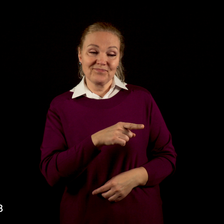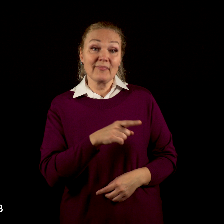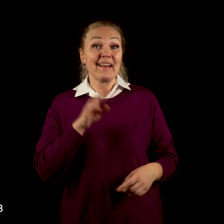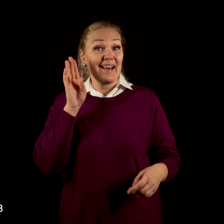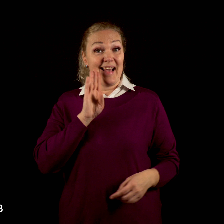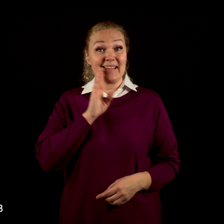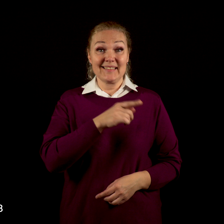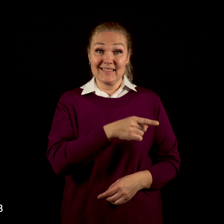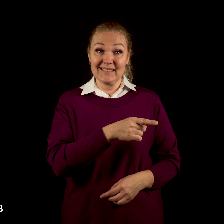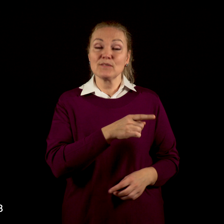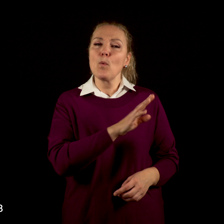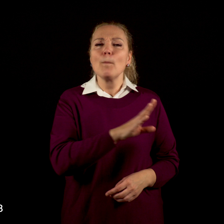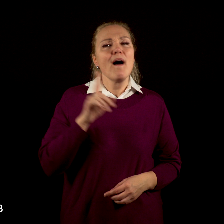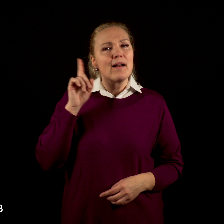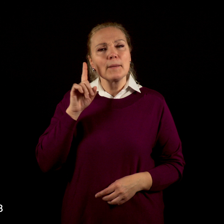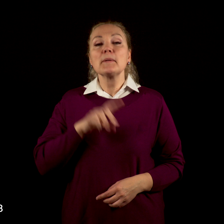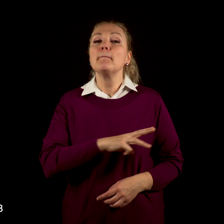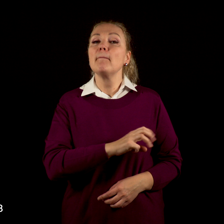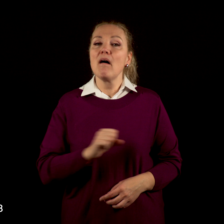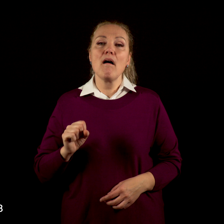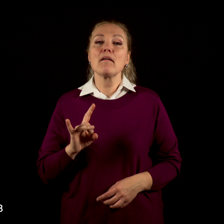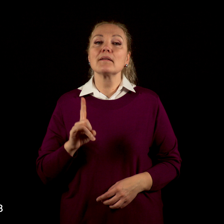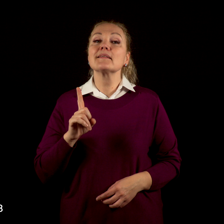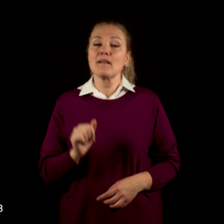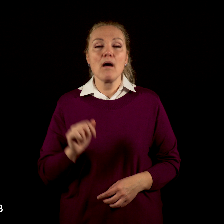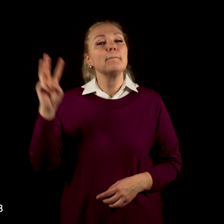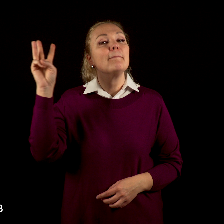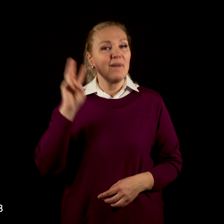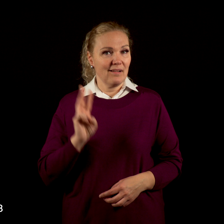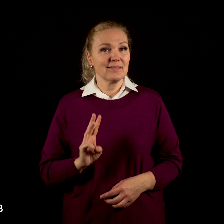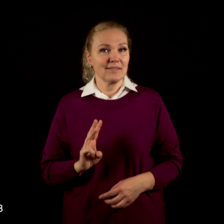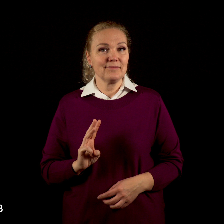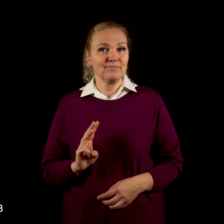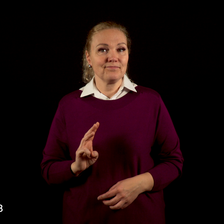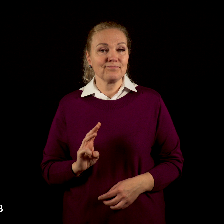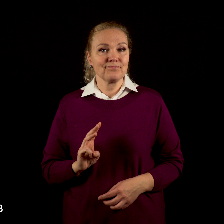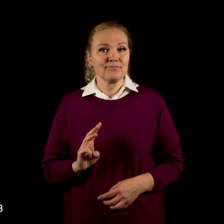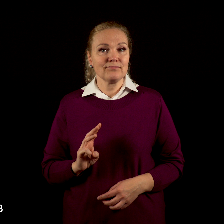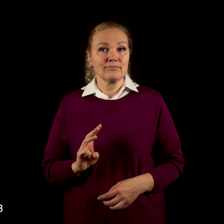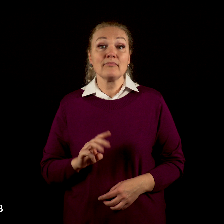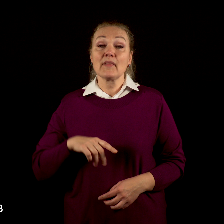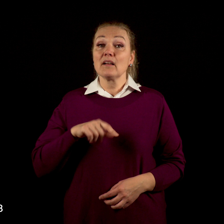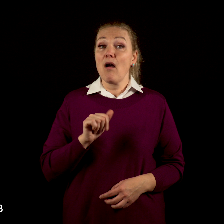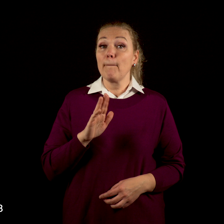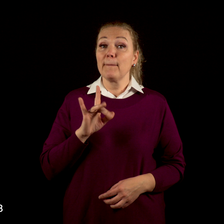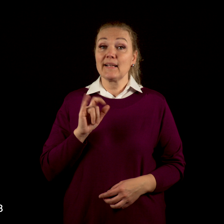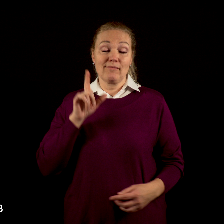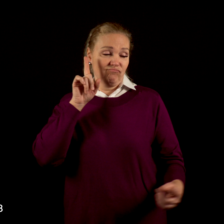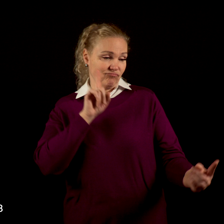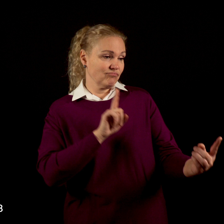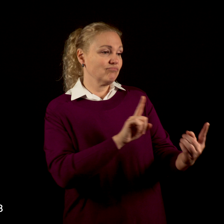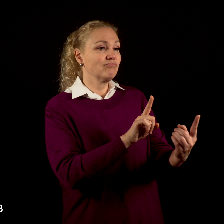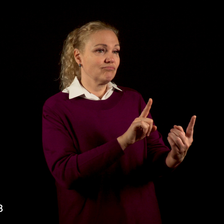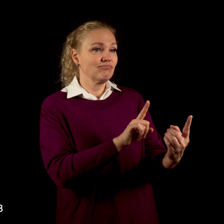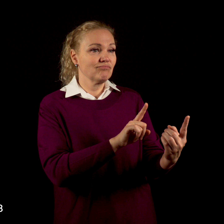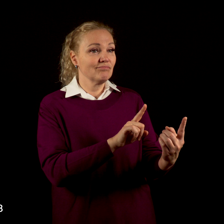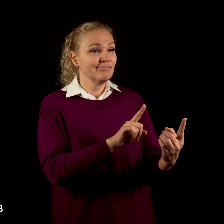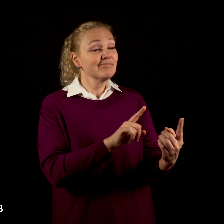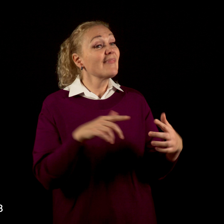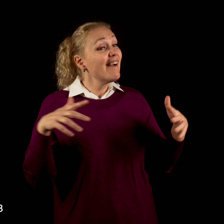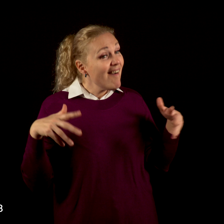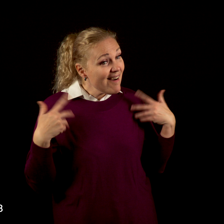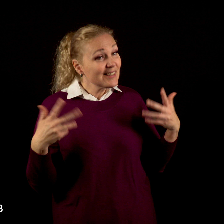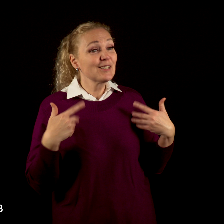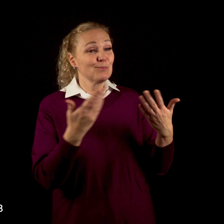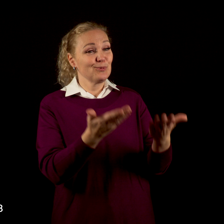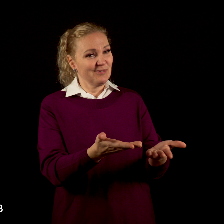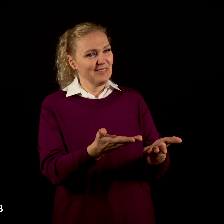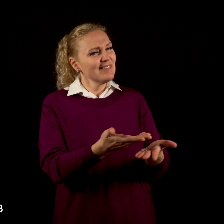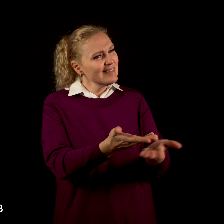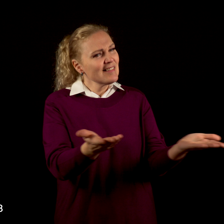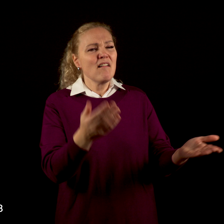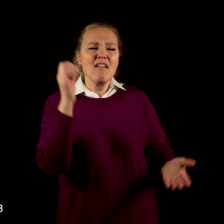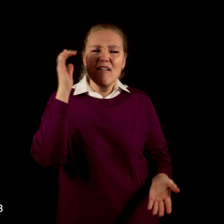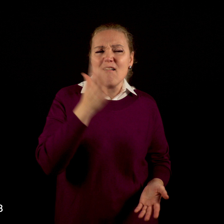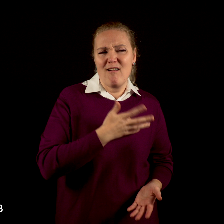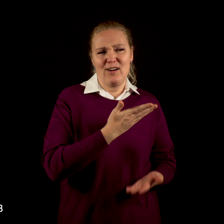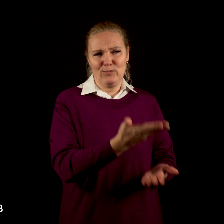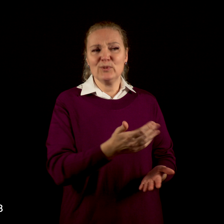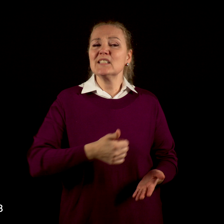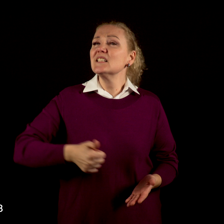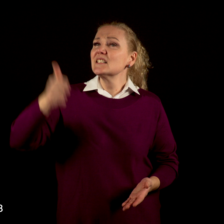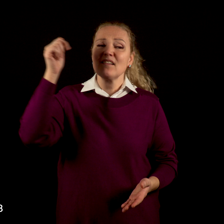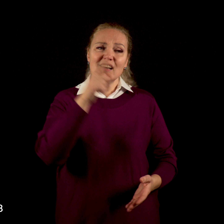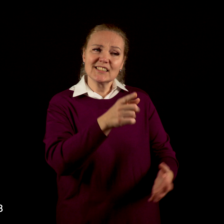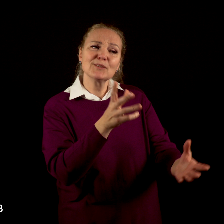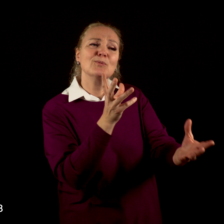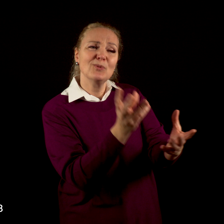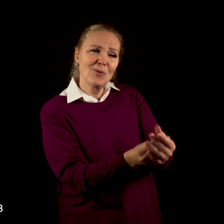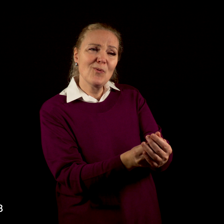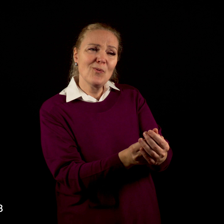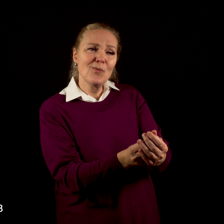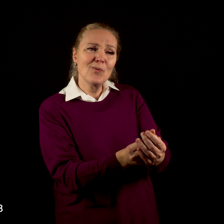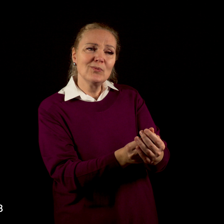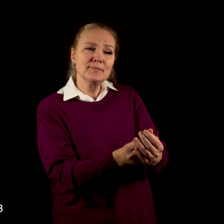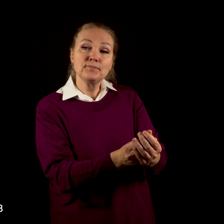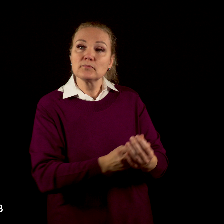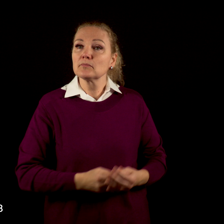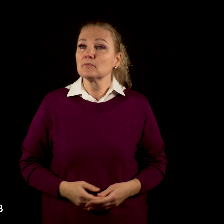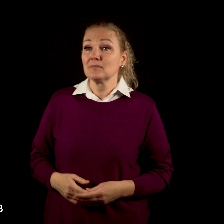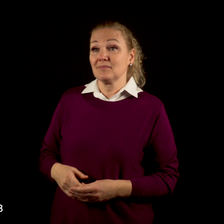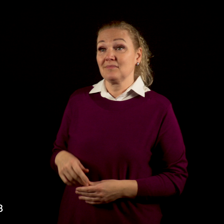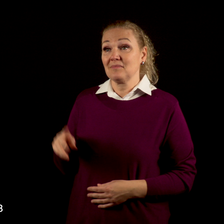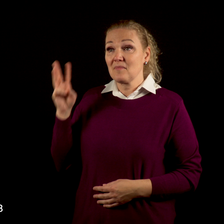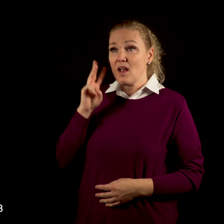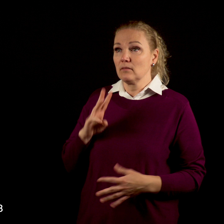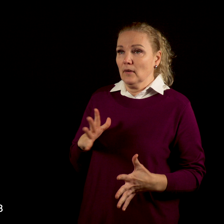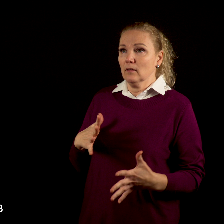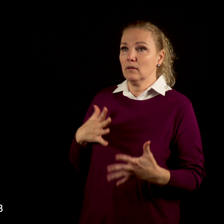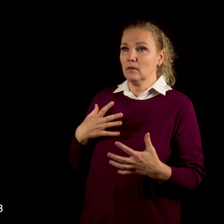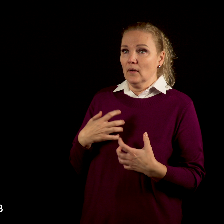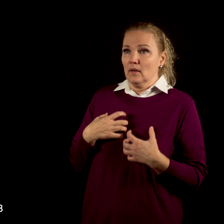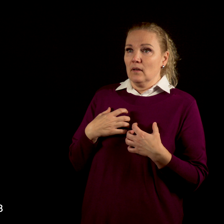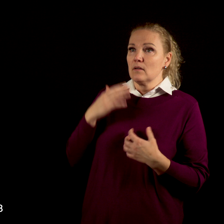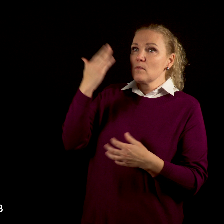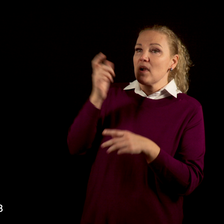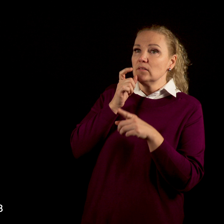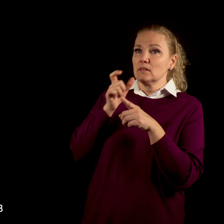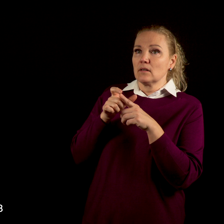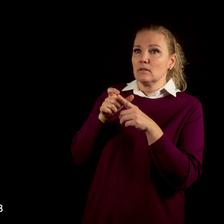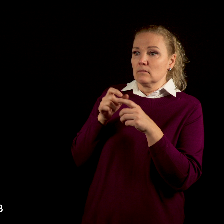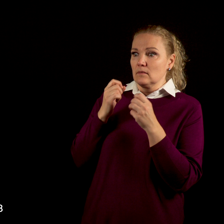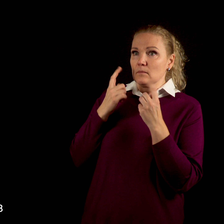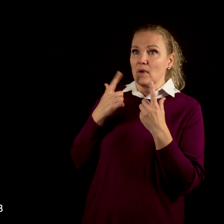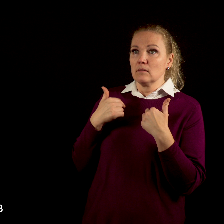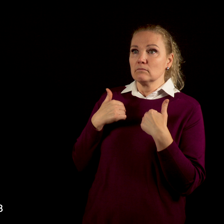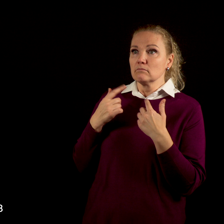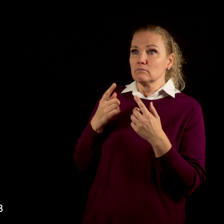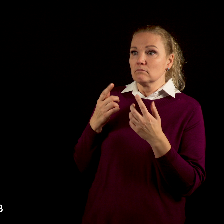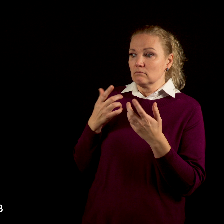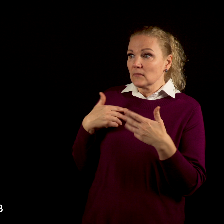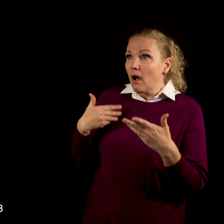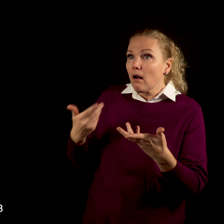And the virgin’s name was Mary. The angel appeared to her and said, “Greetings, you who are highly favored! The Lord is with you.”